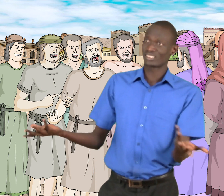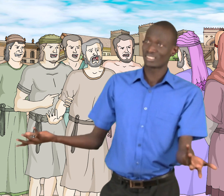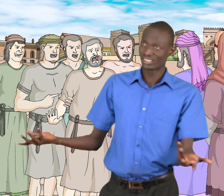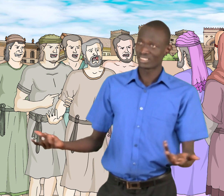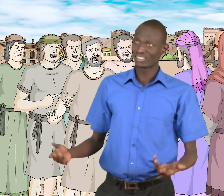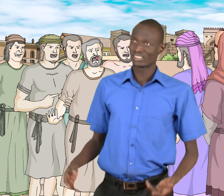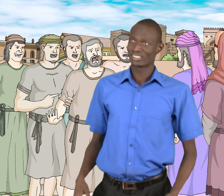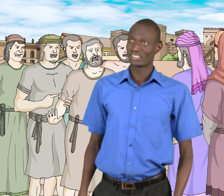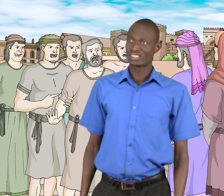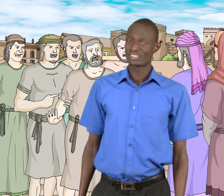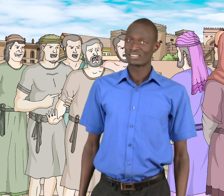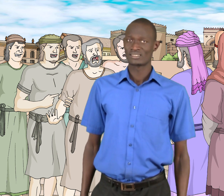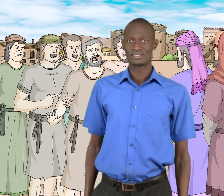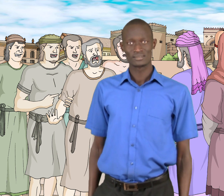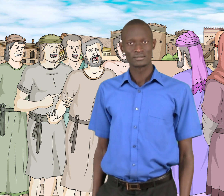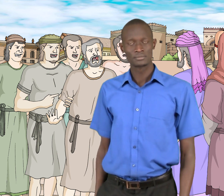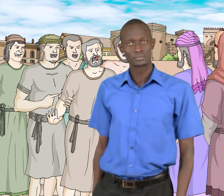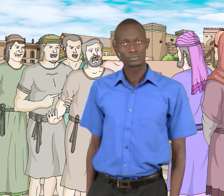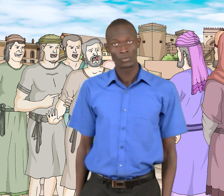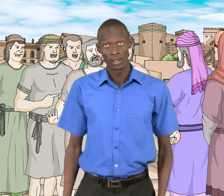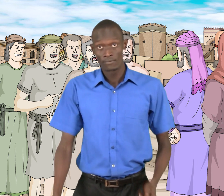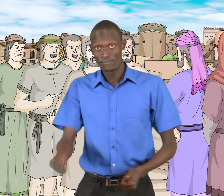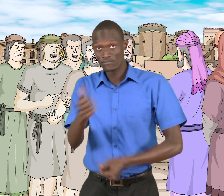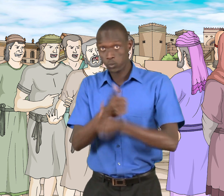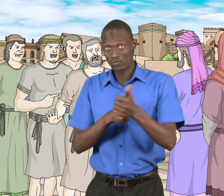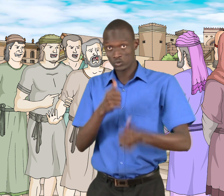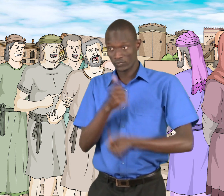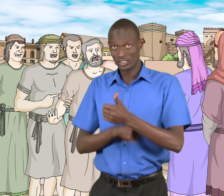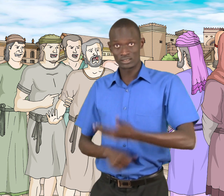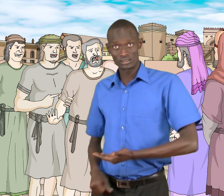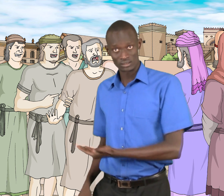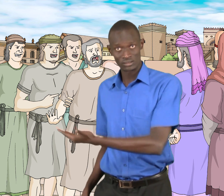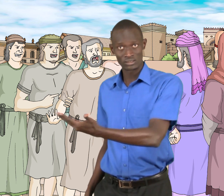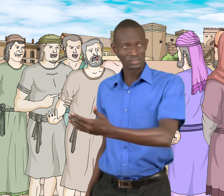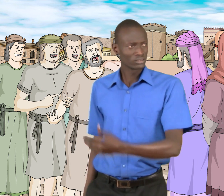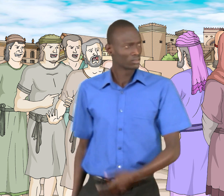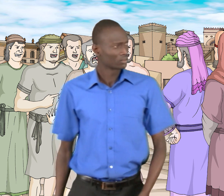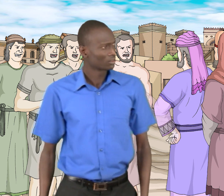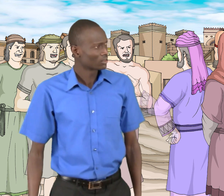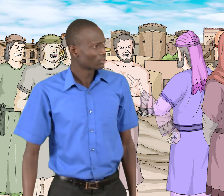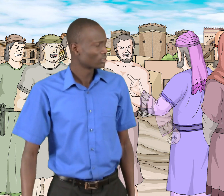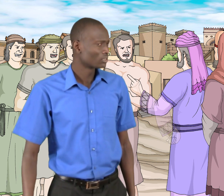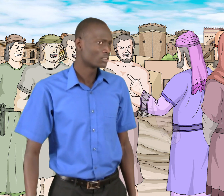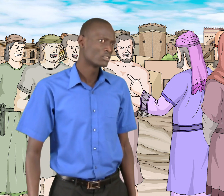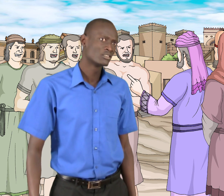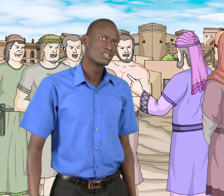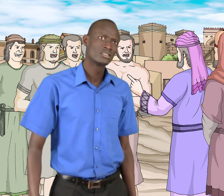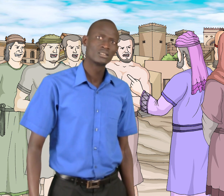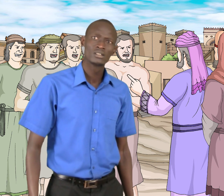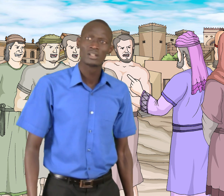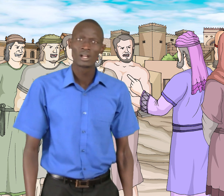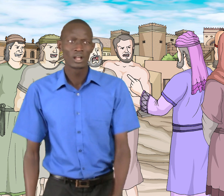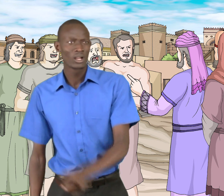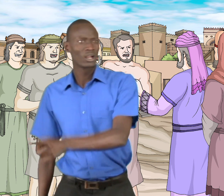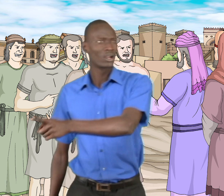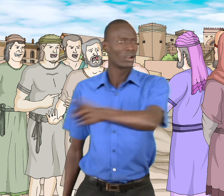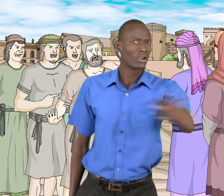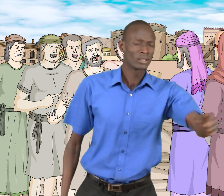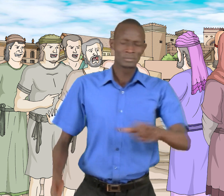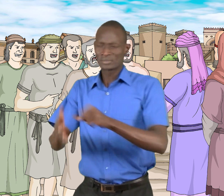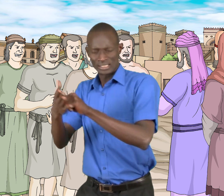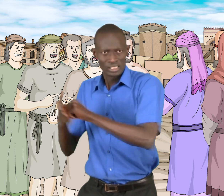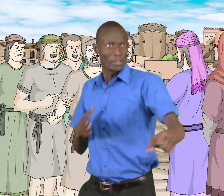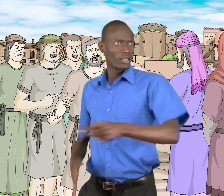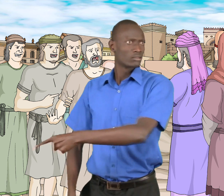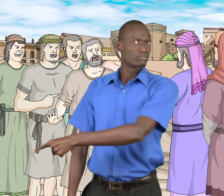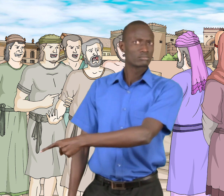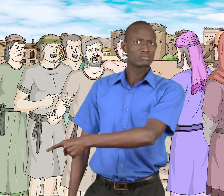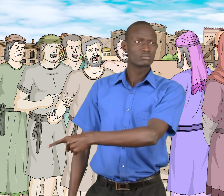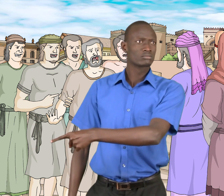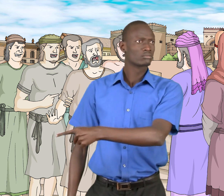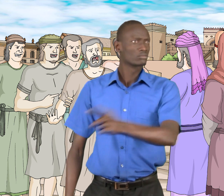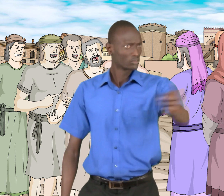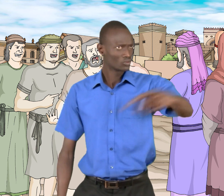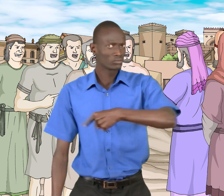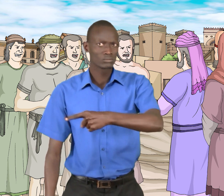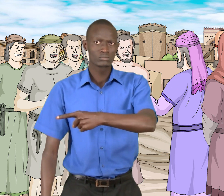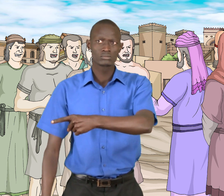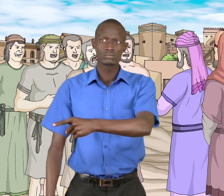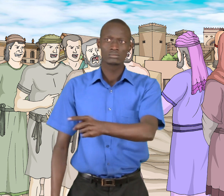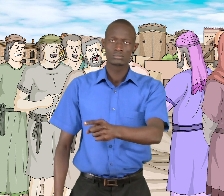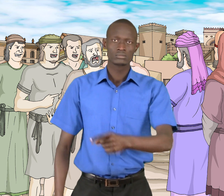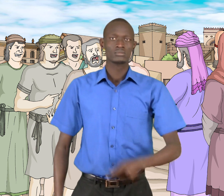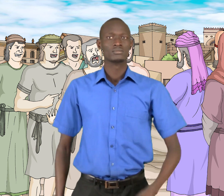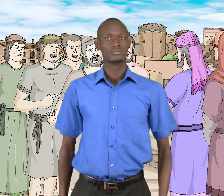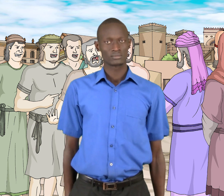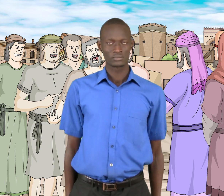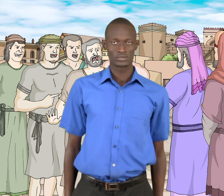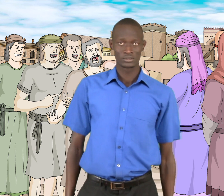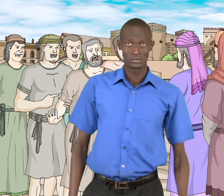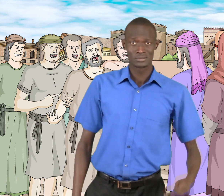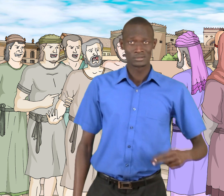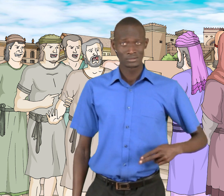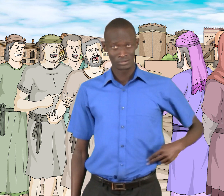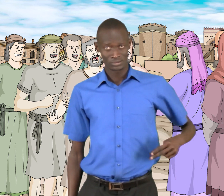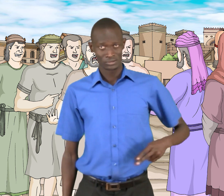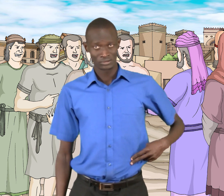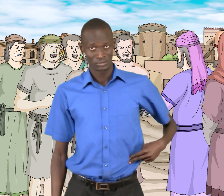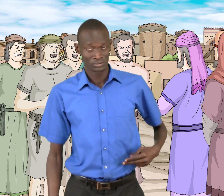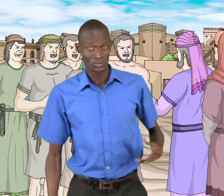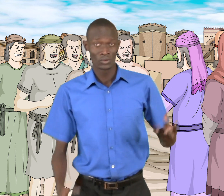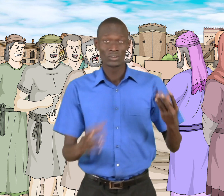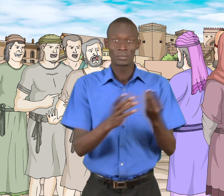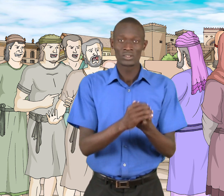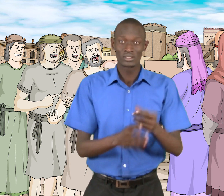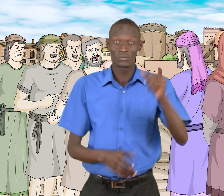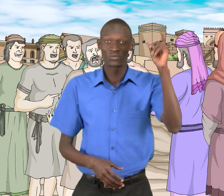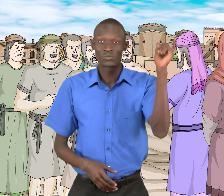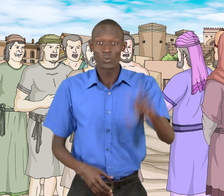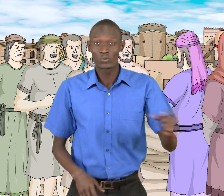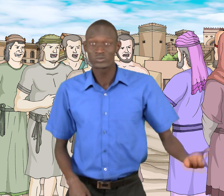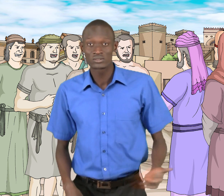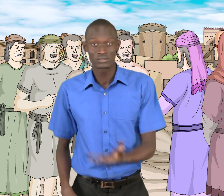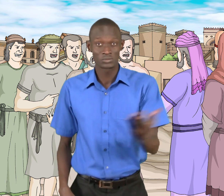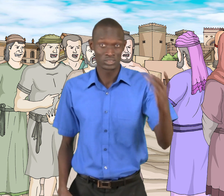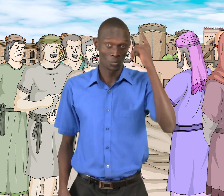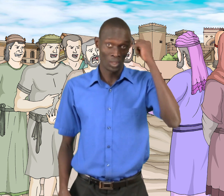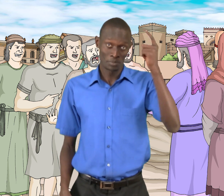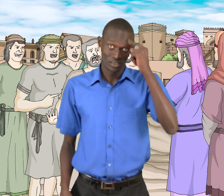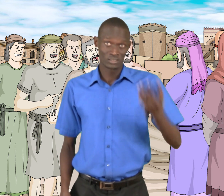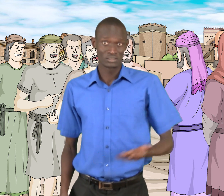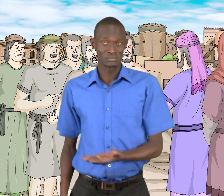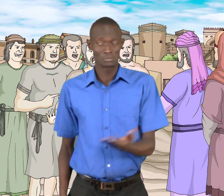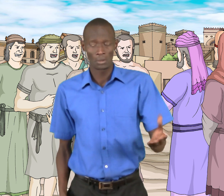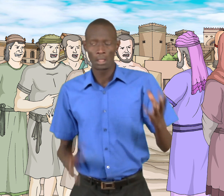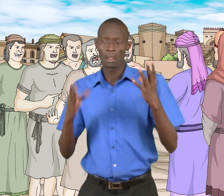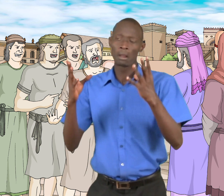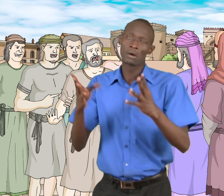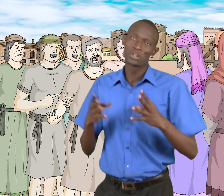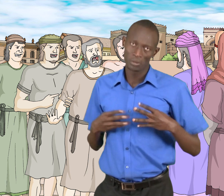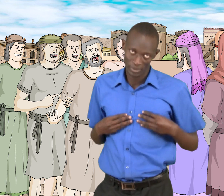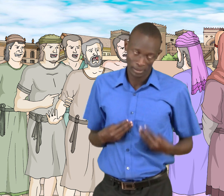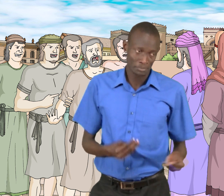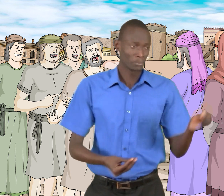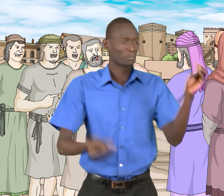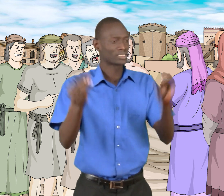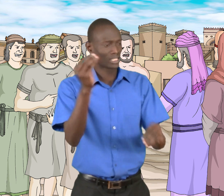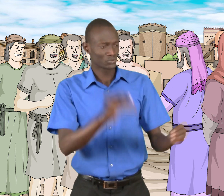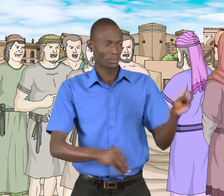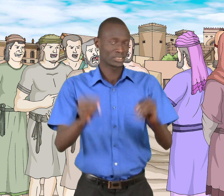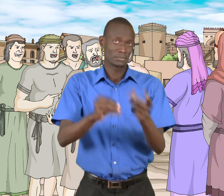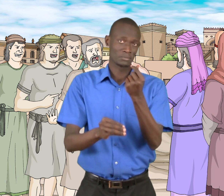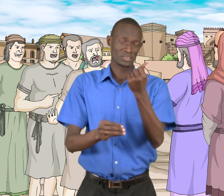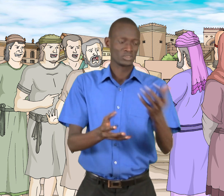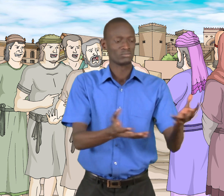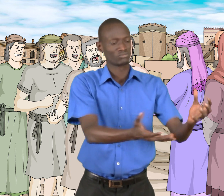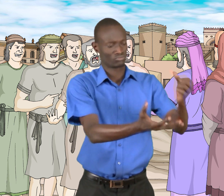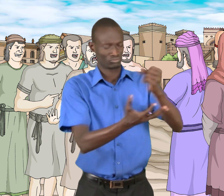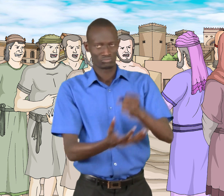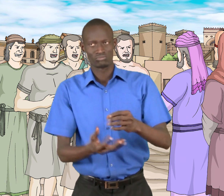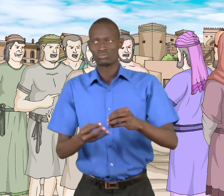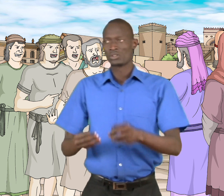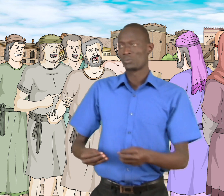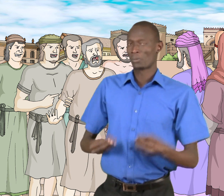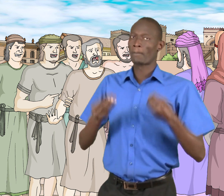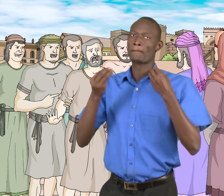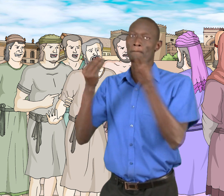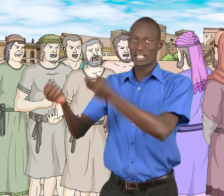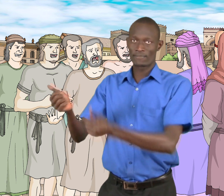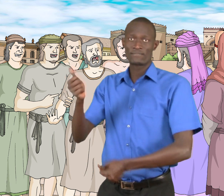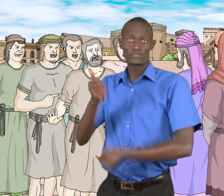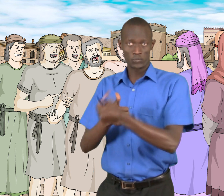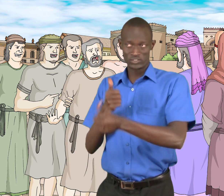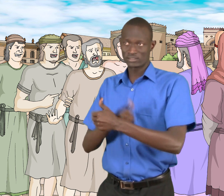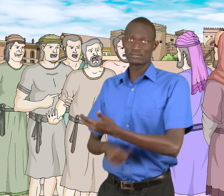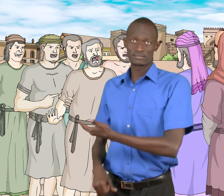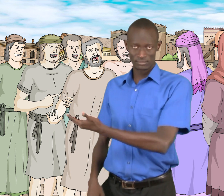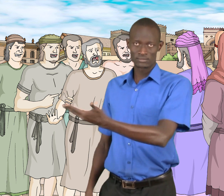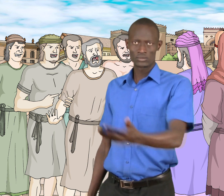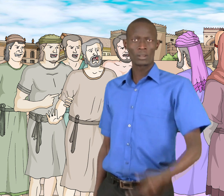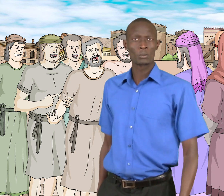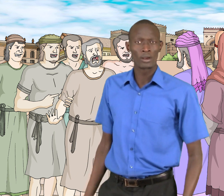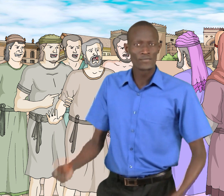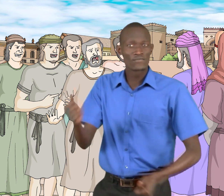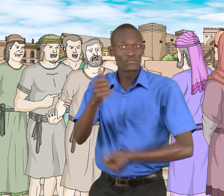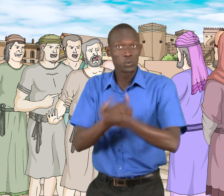On hearing this, the crowd and city officials were greatly disturbed.